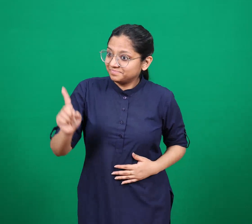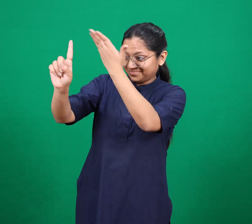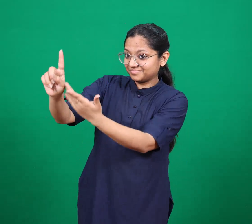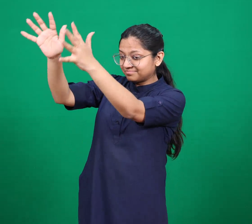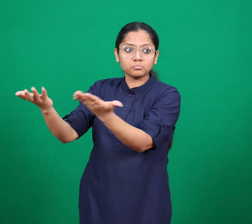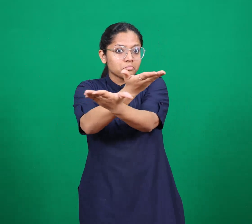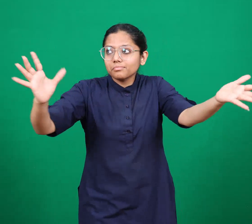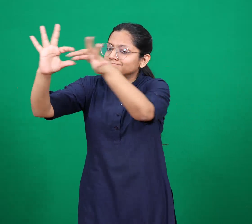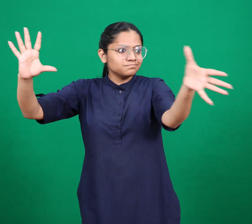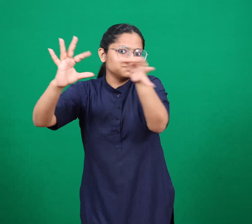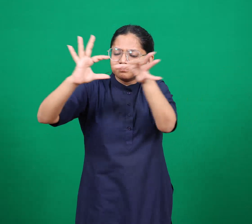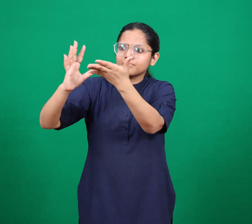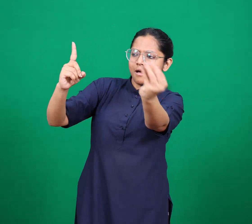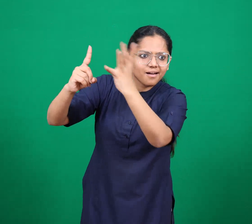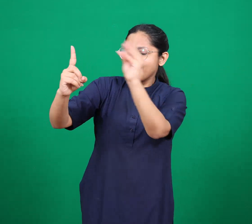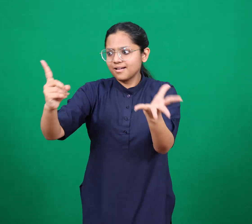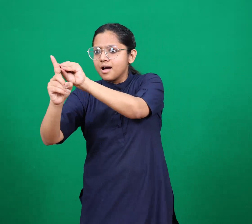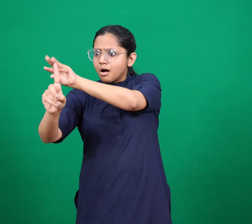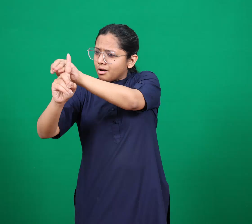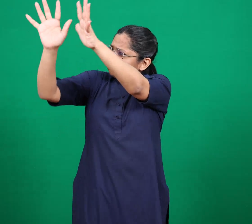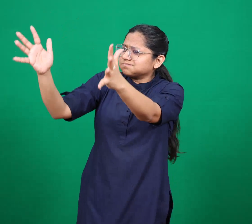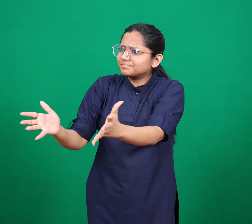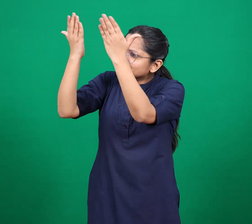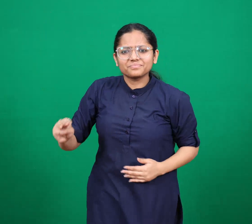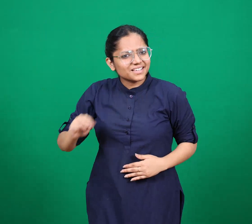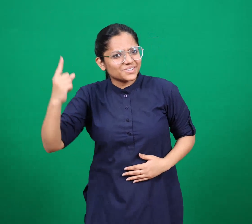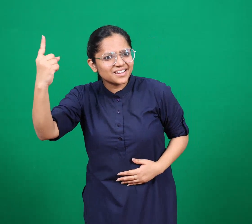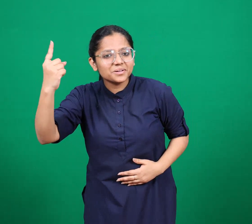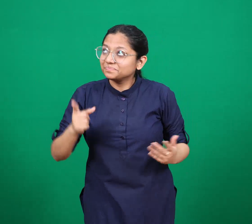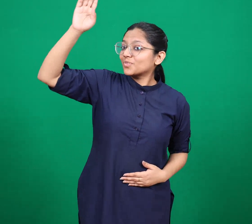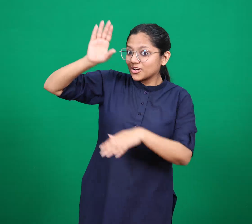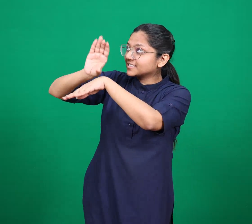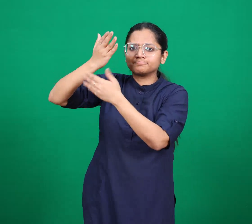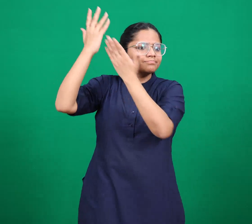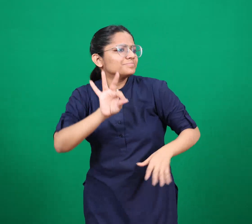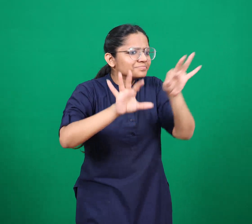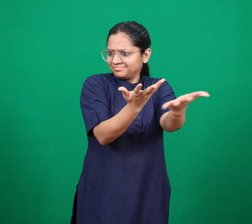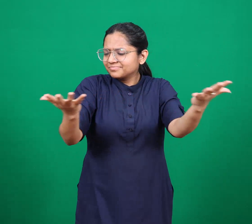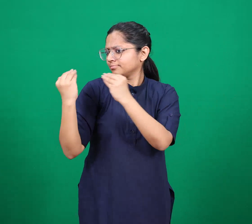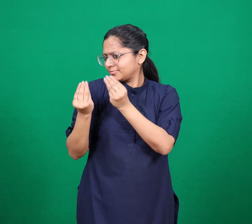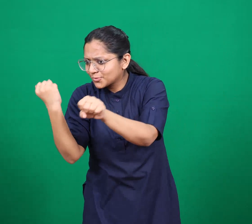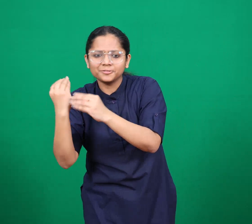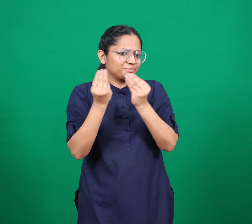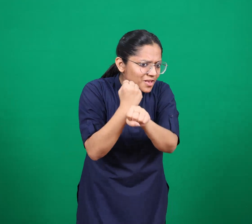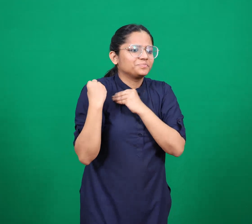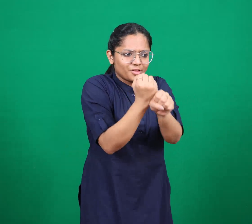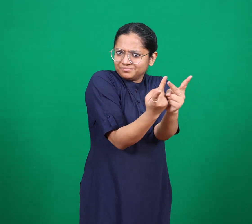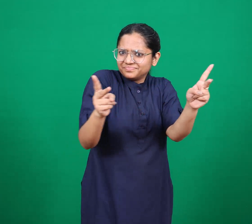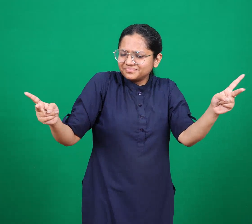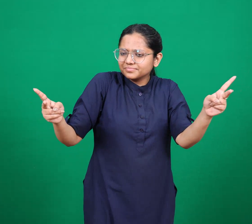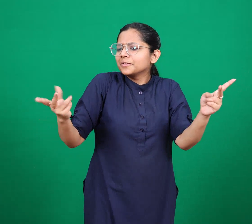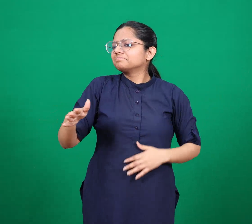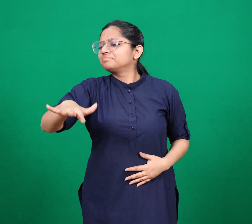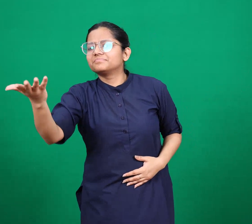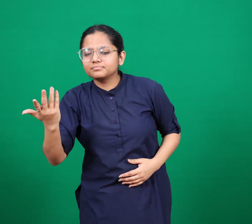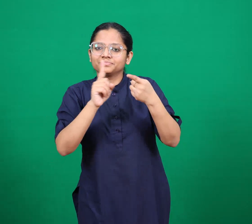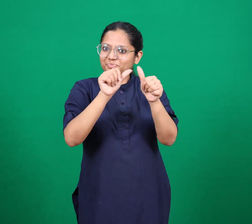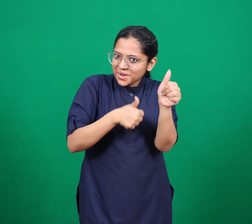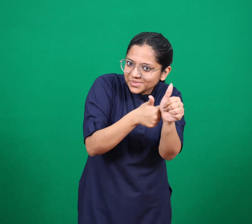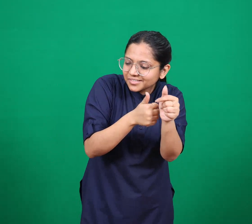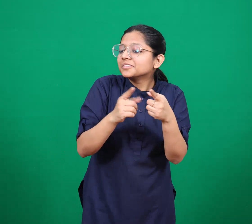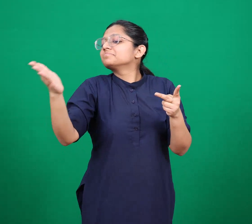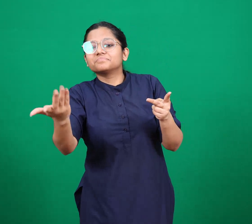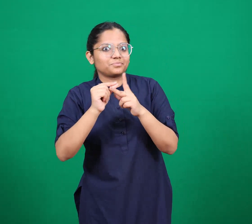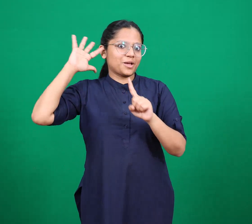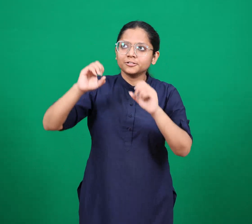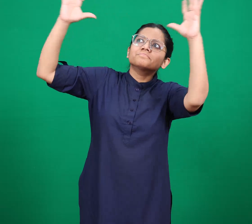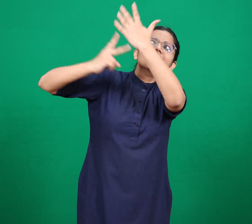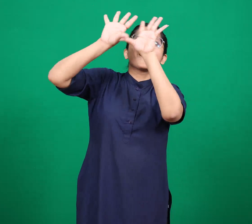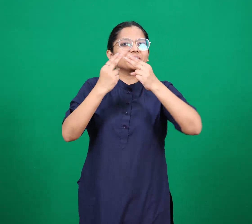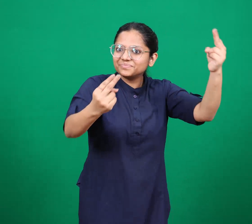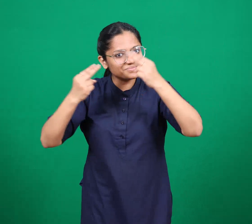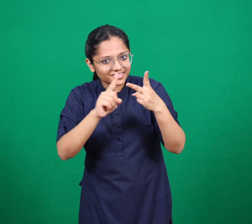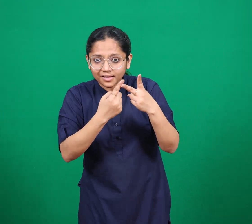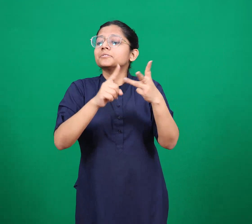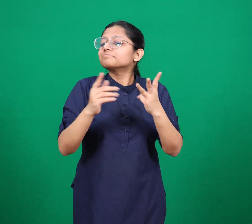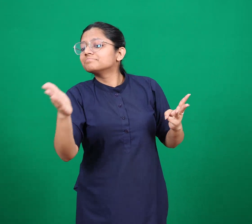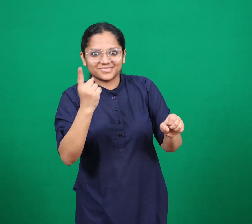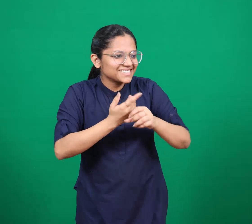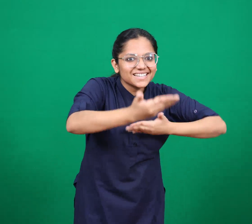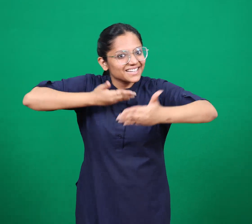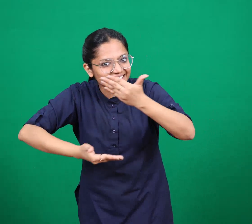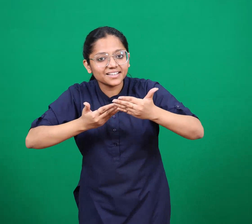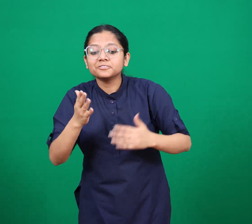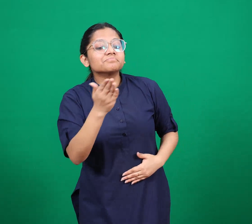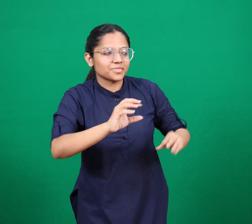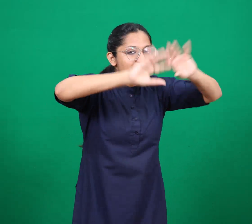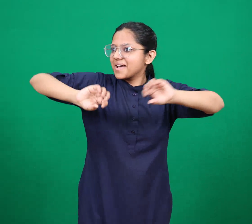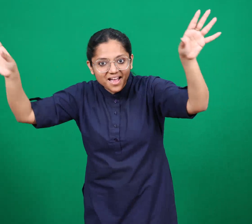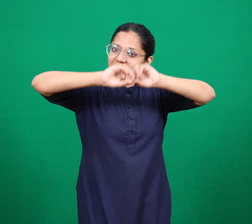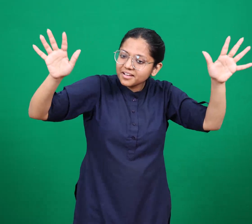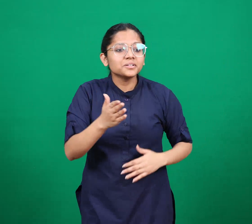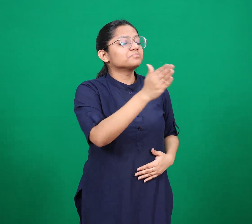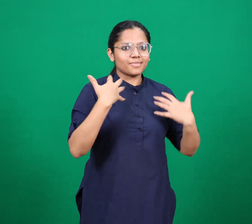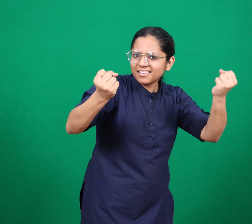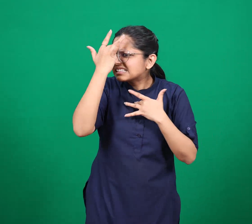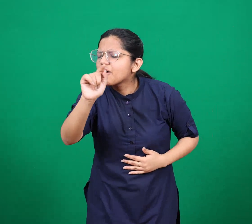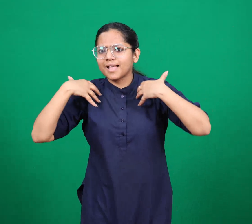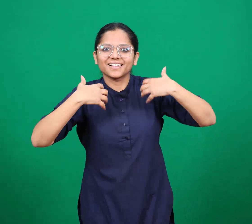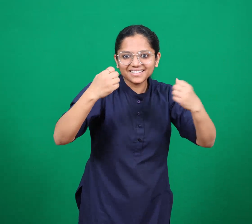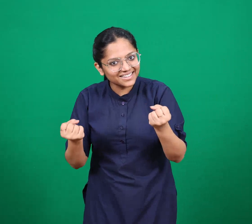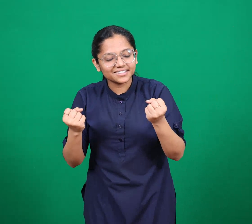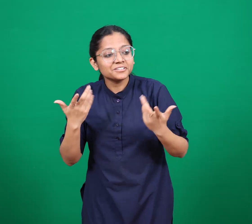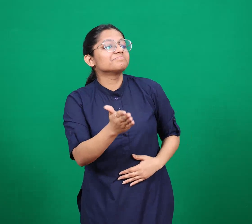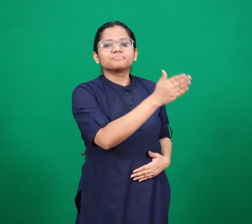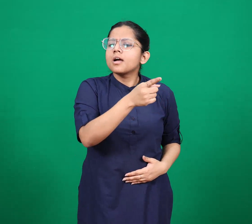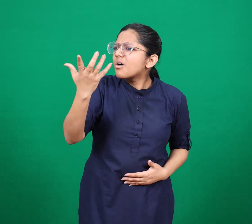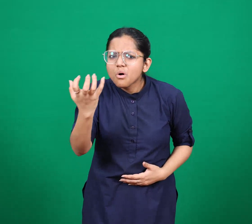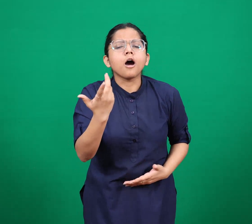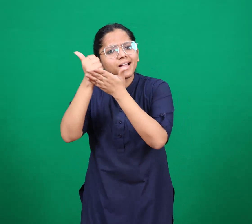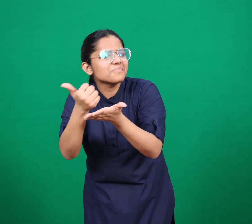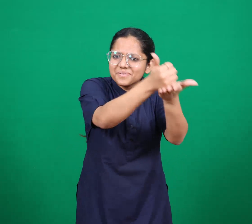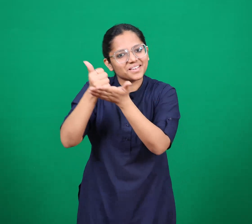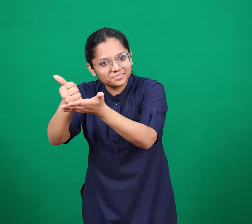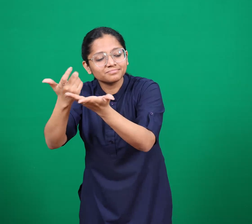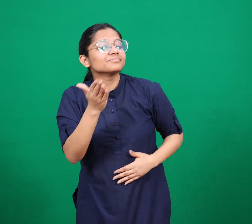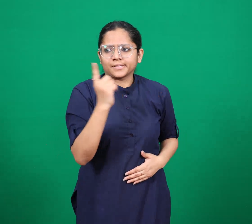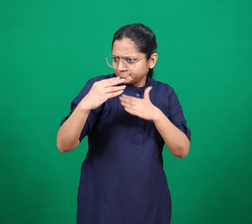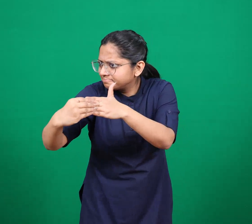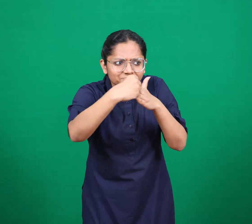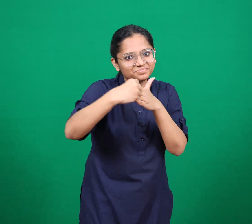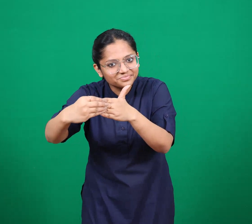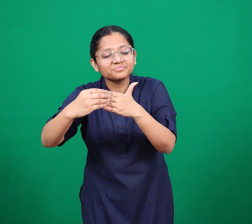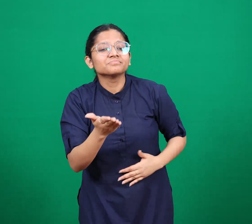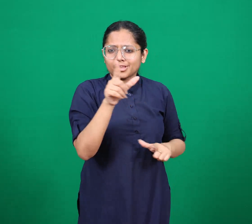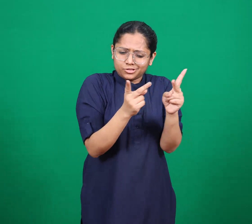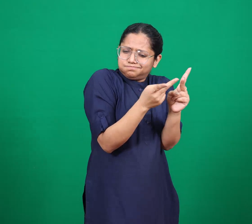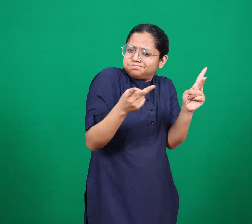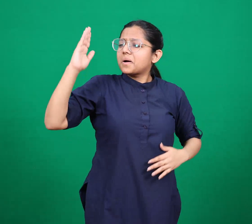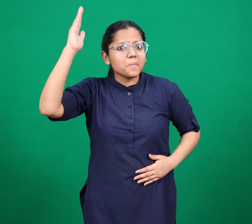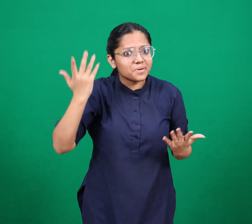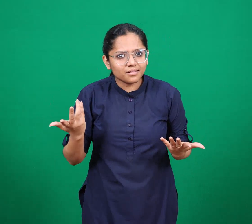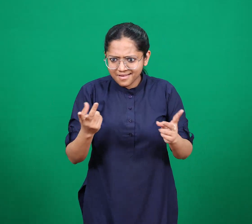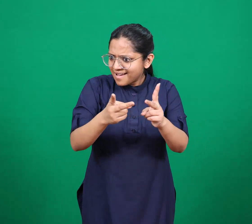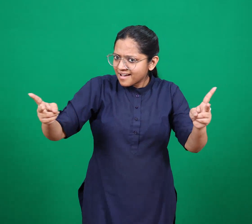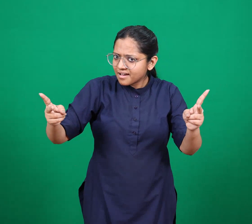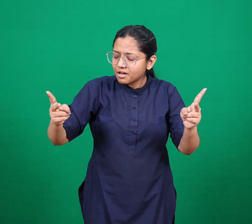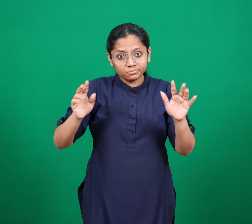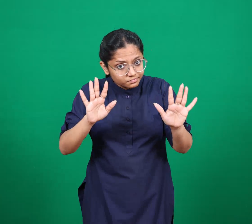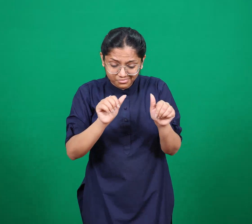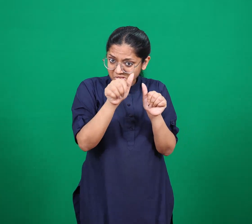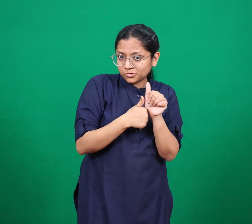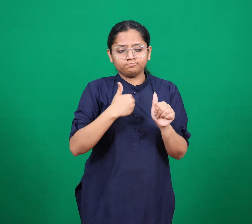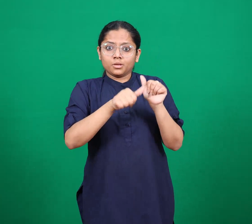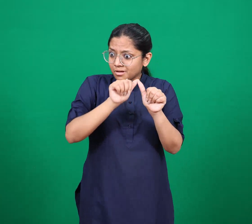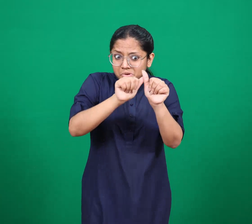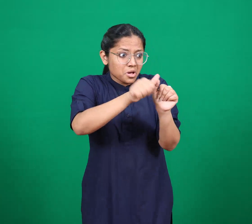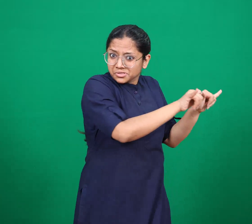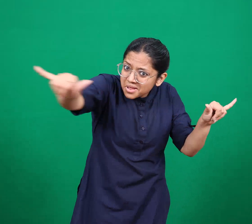And in the church God has appointed first of all apostles, second prophets, third teachers, then workers of miracles, and those with gifts of healing, helping, administration, and various tongues.